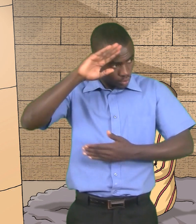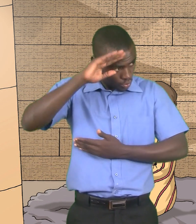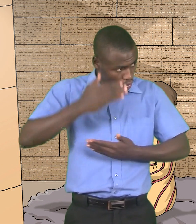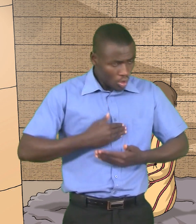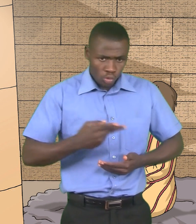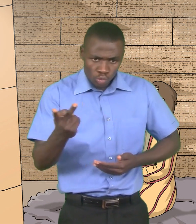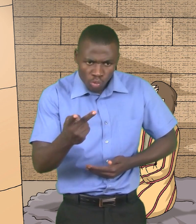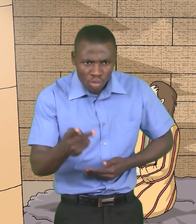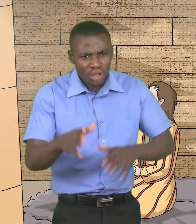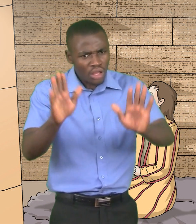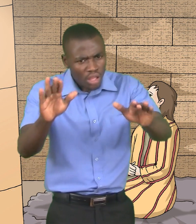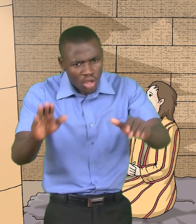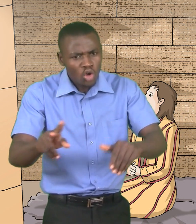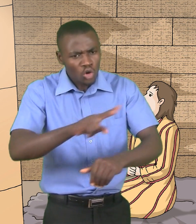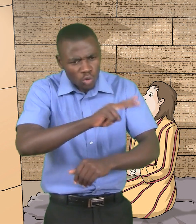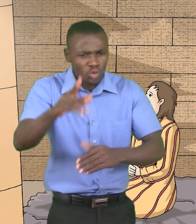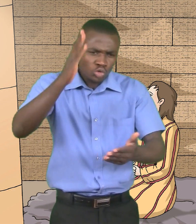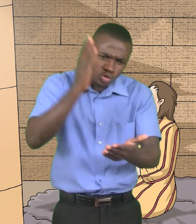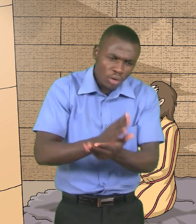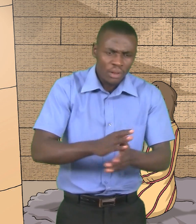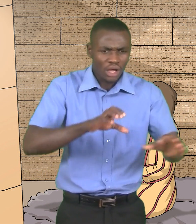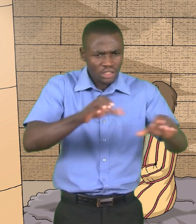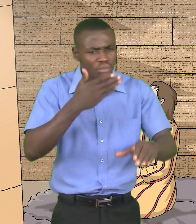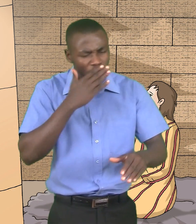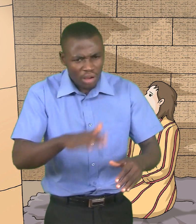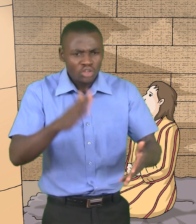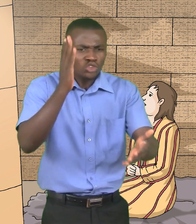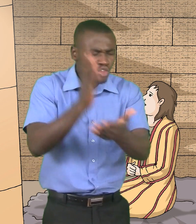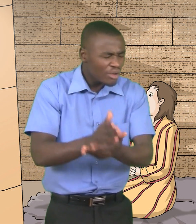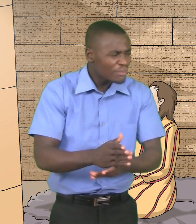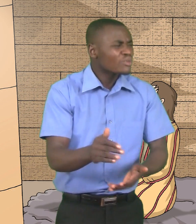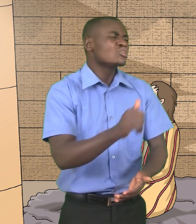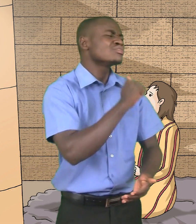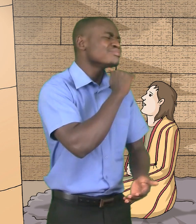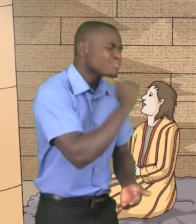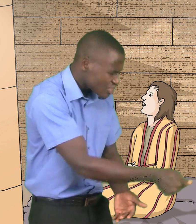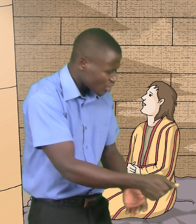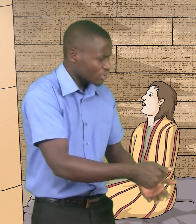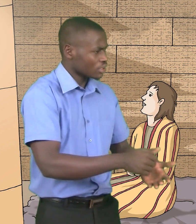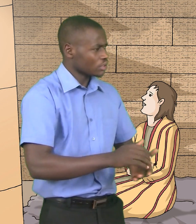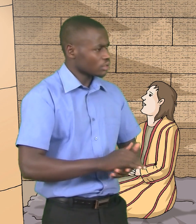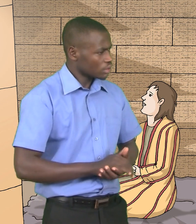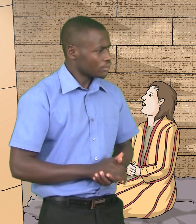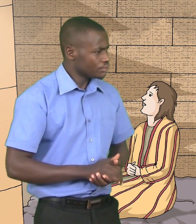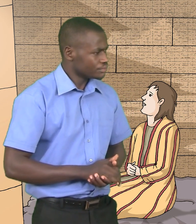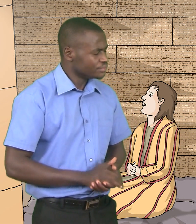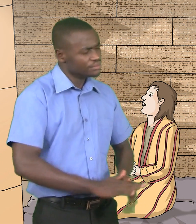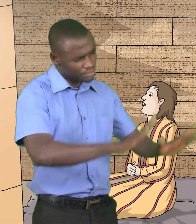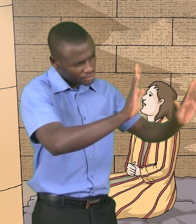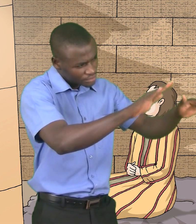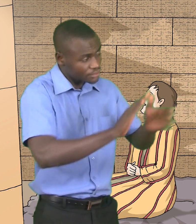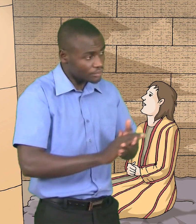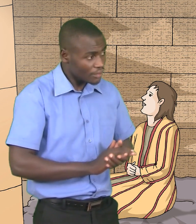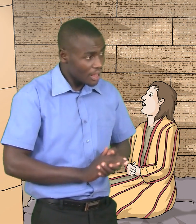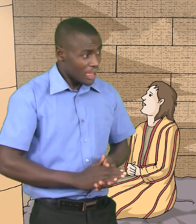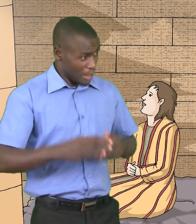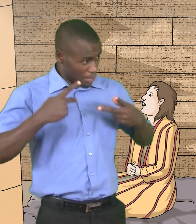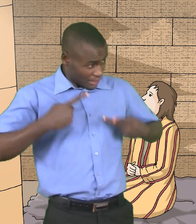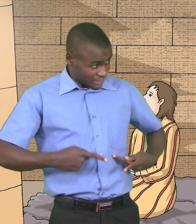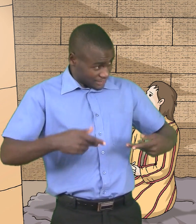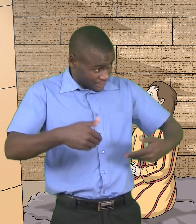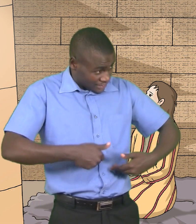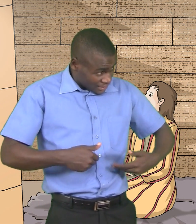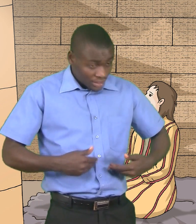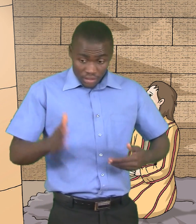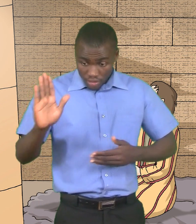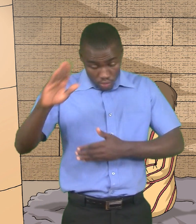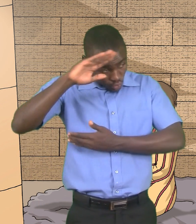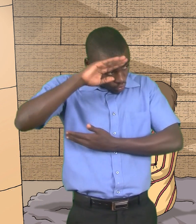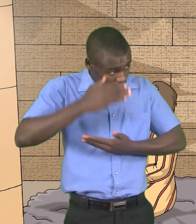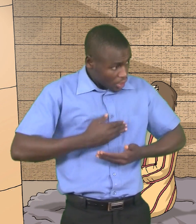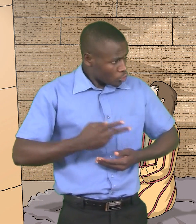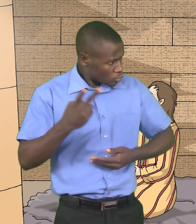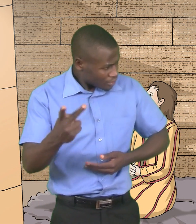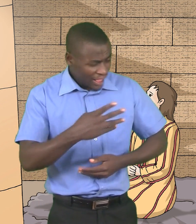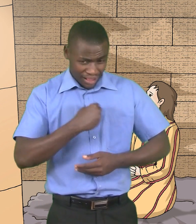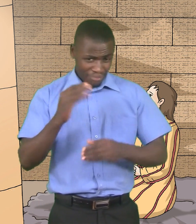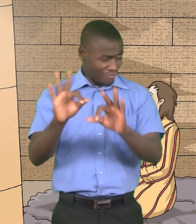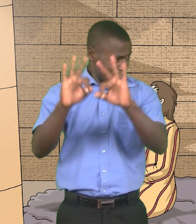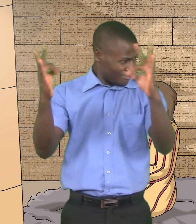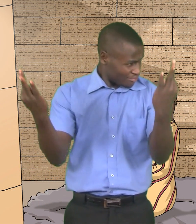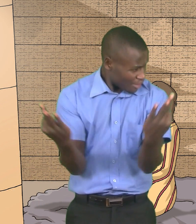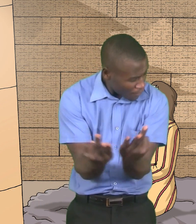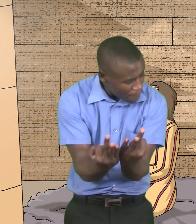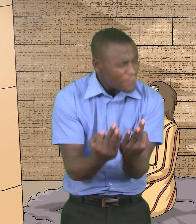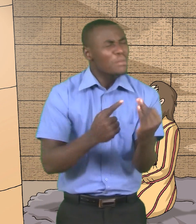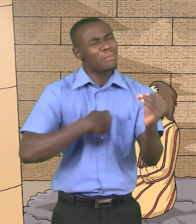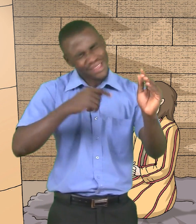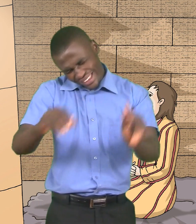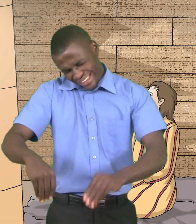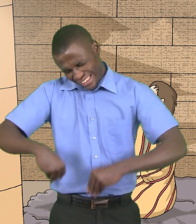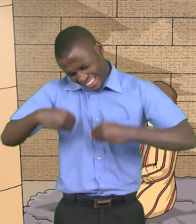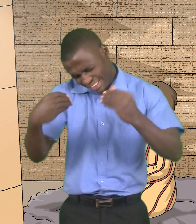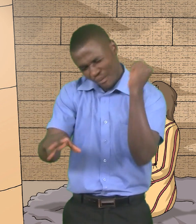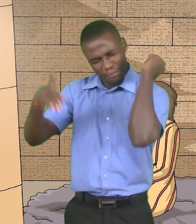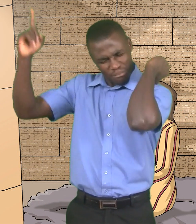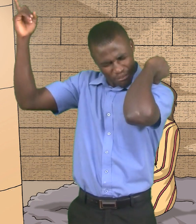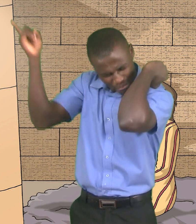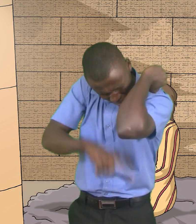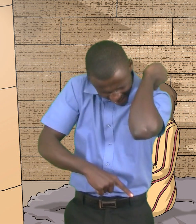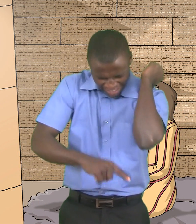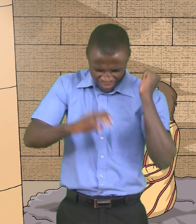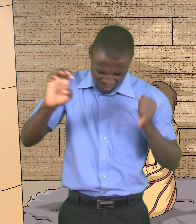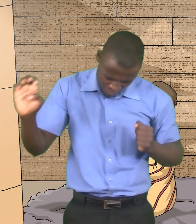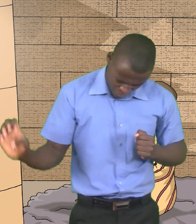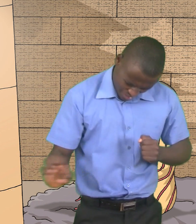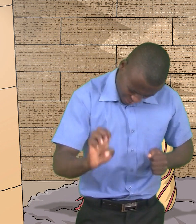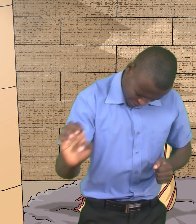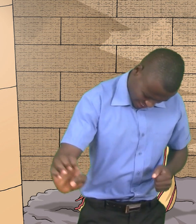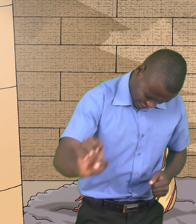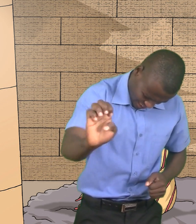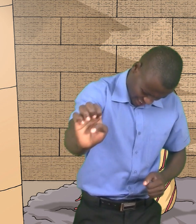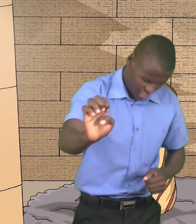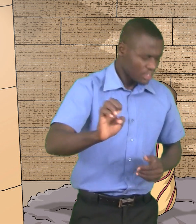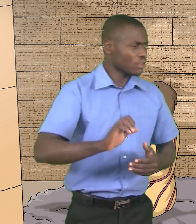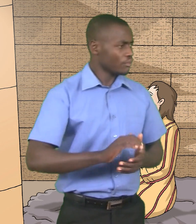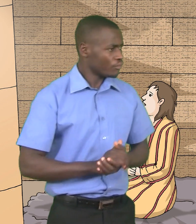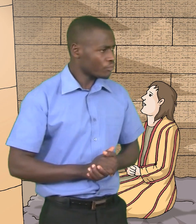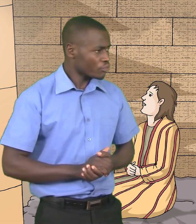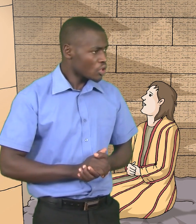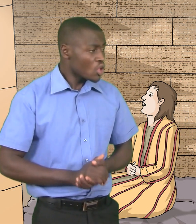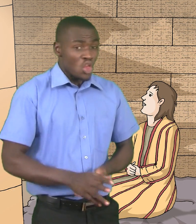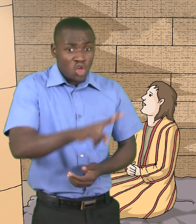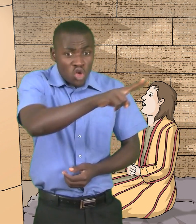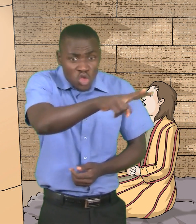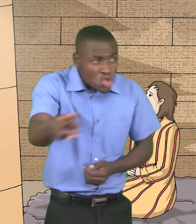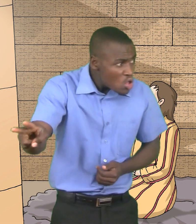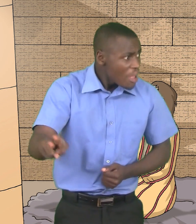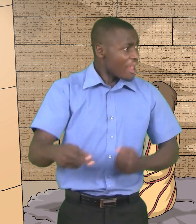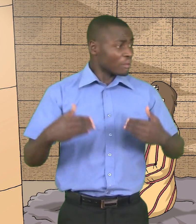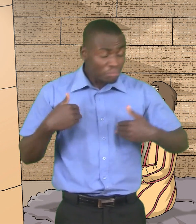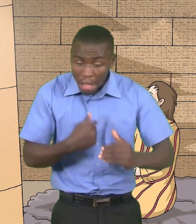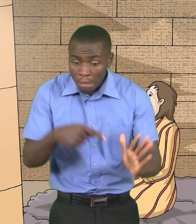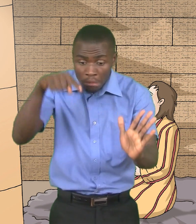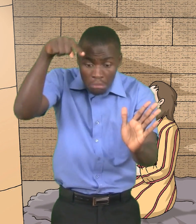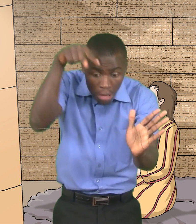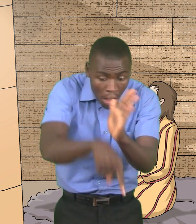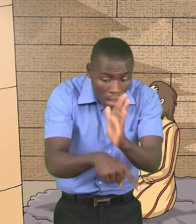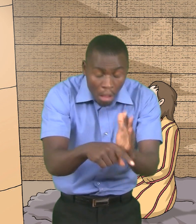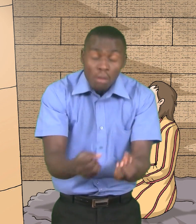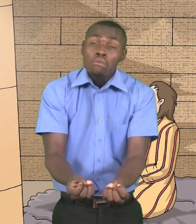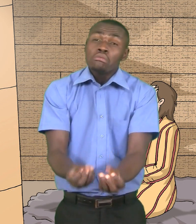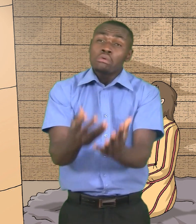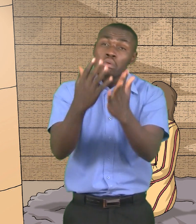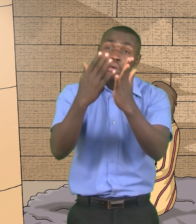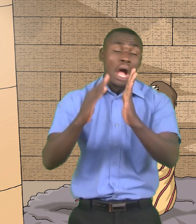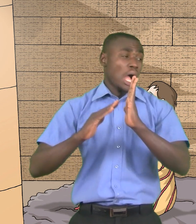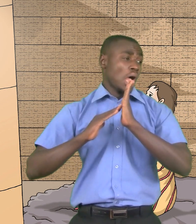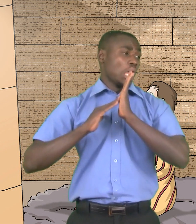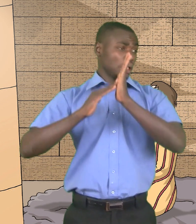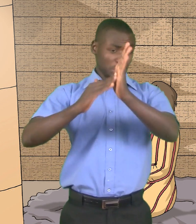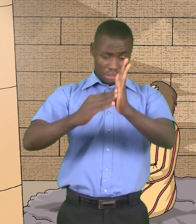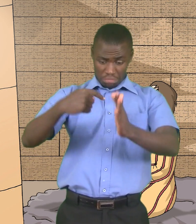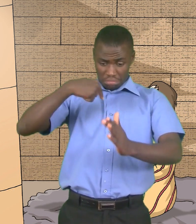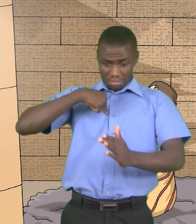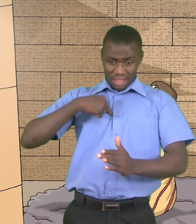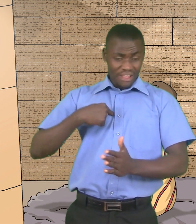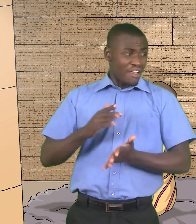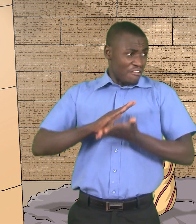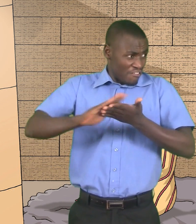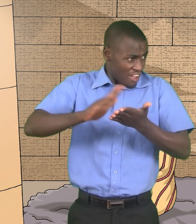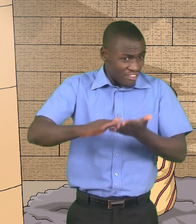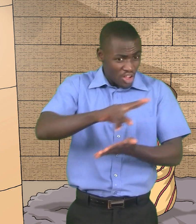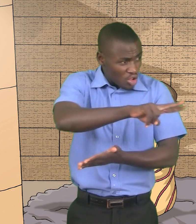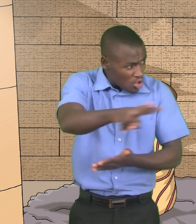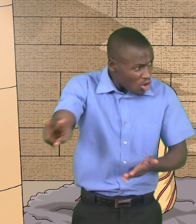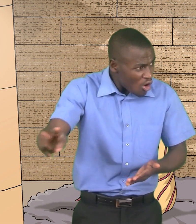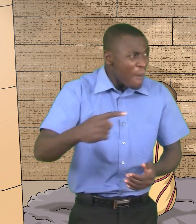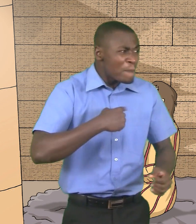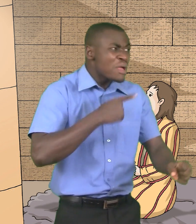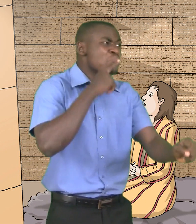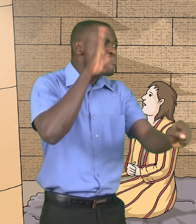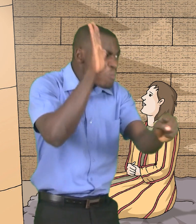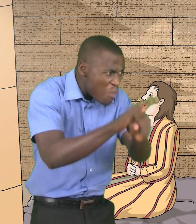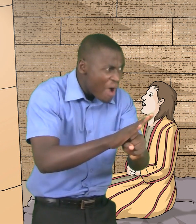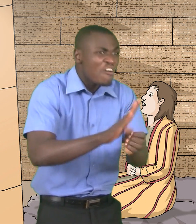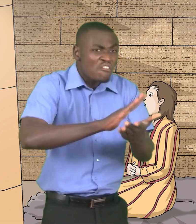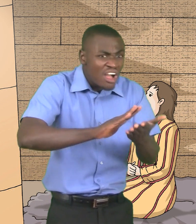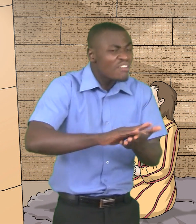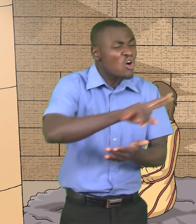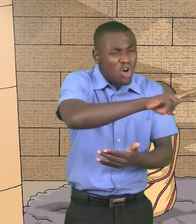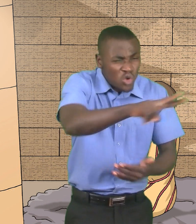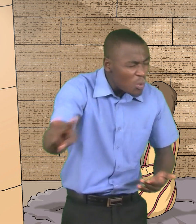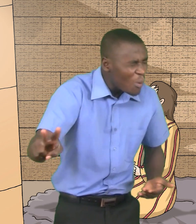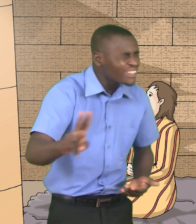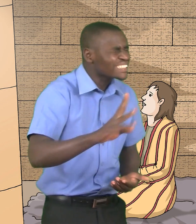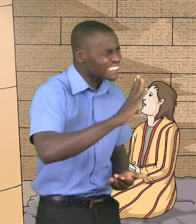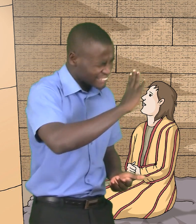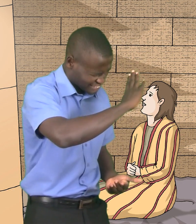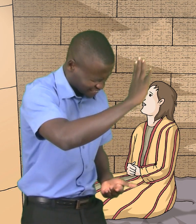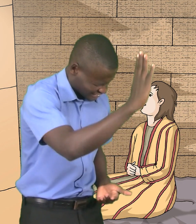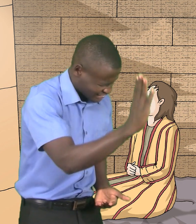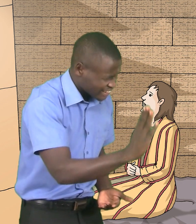I told him that I would judge his house forever for the iniquity of which he knows, because his sons blasphemed God and he did not restrain them.